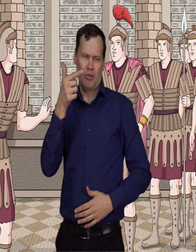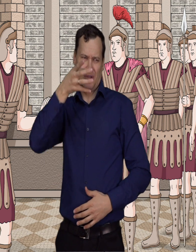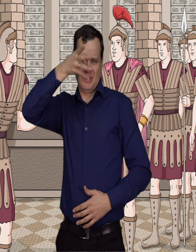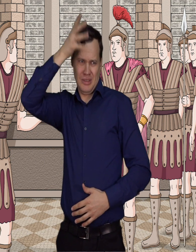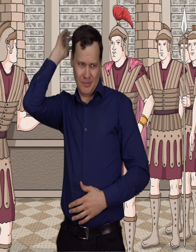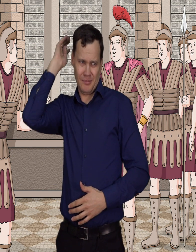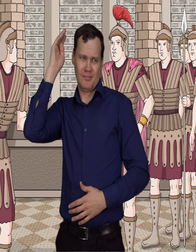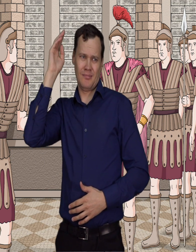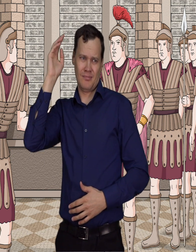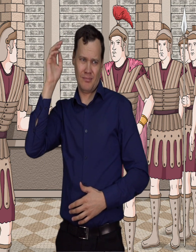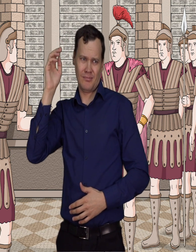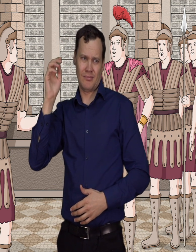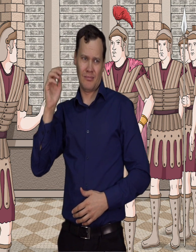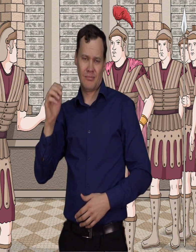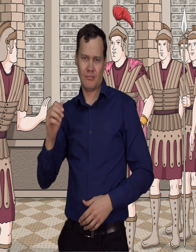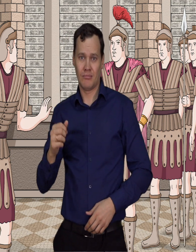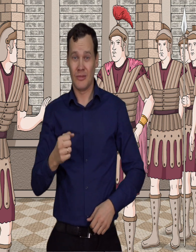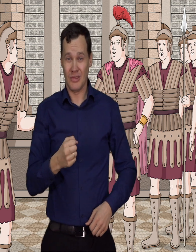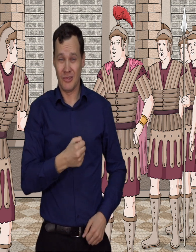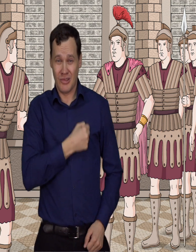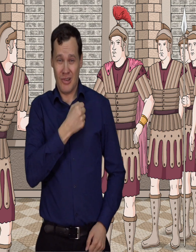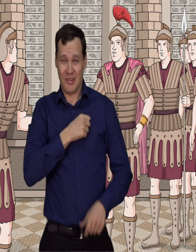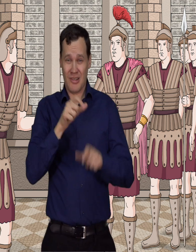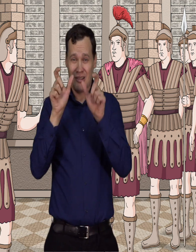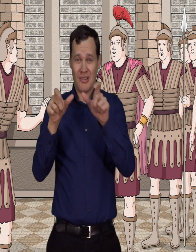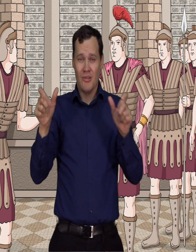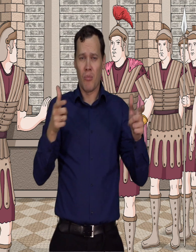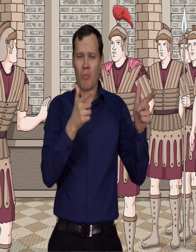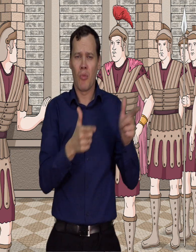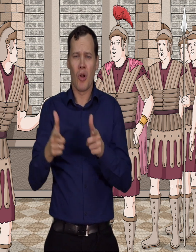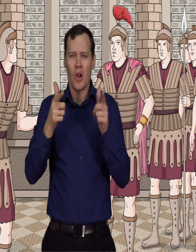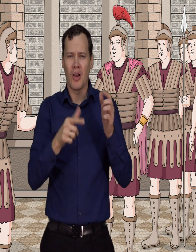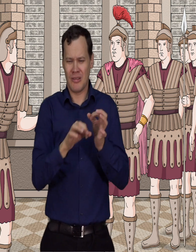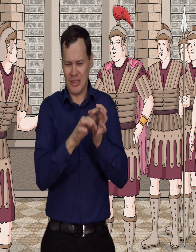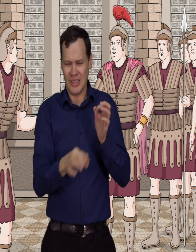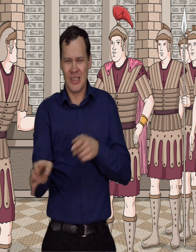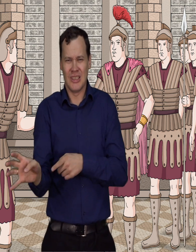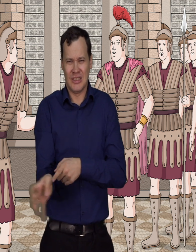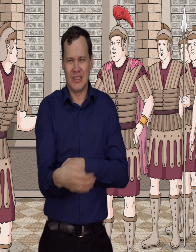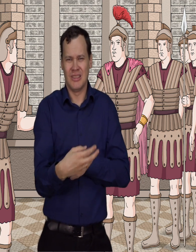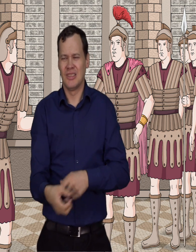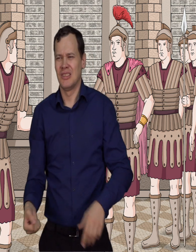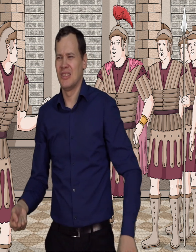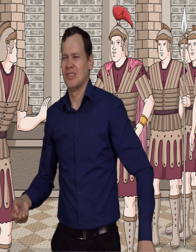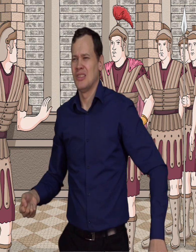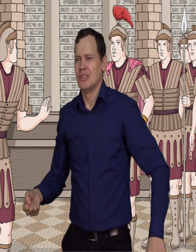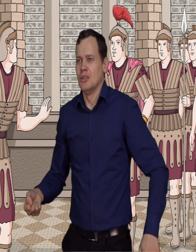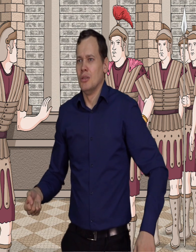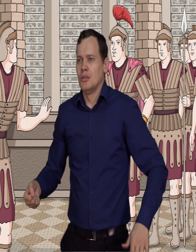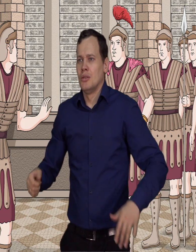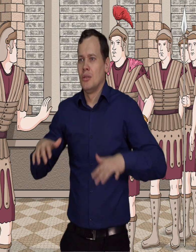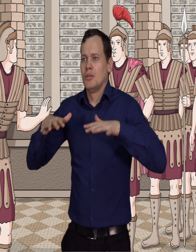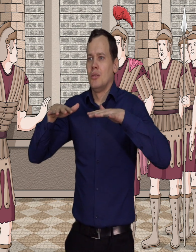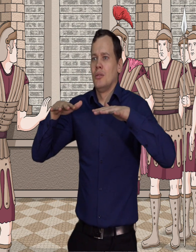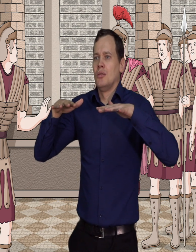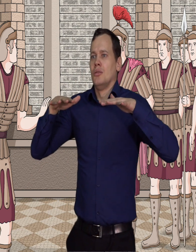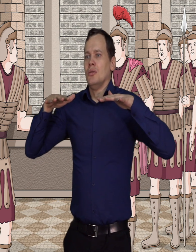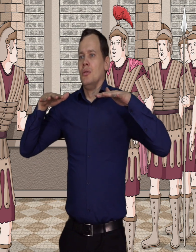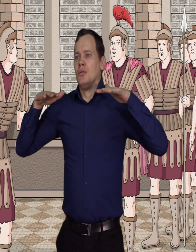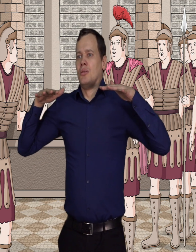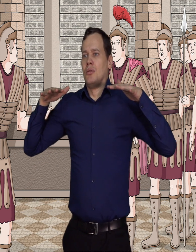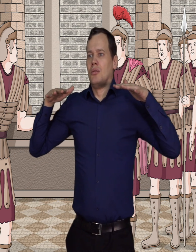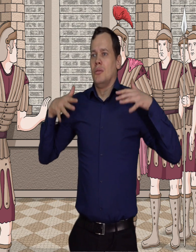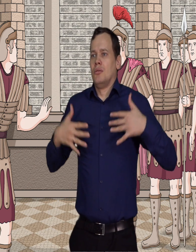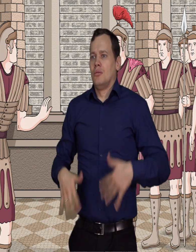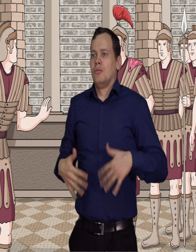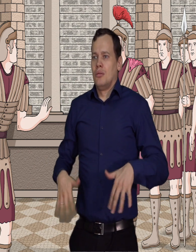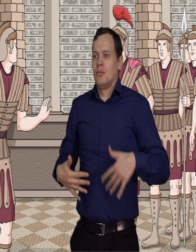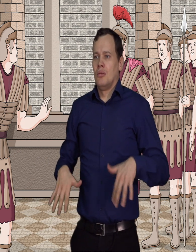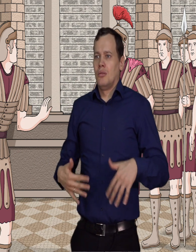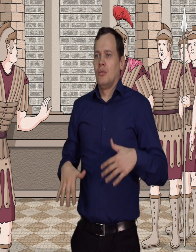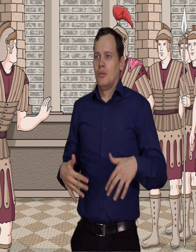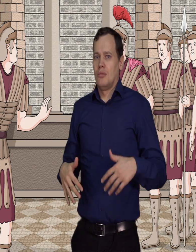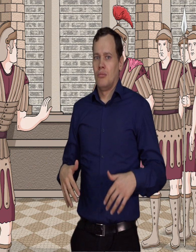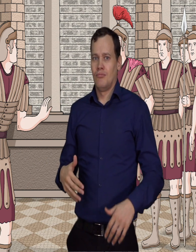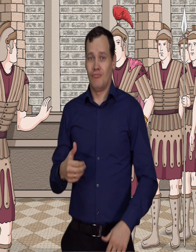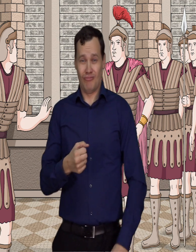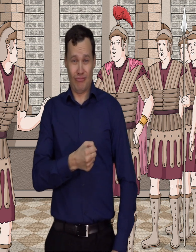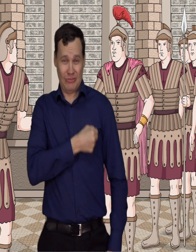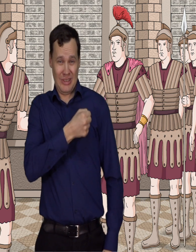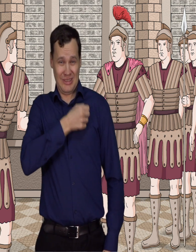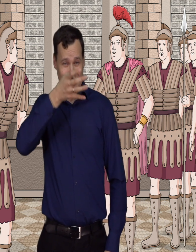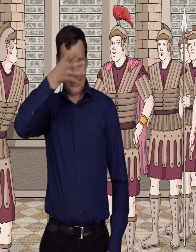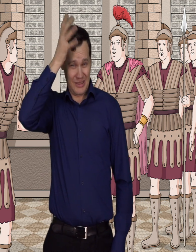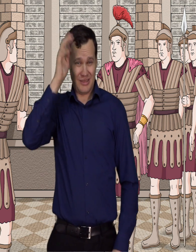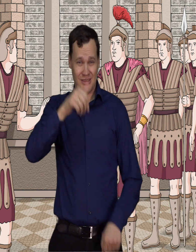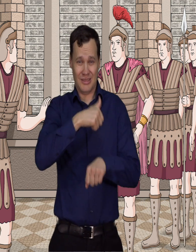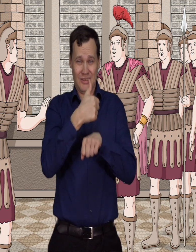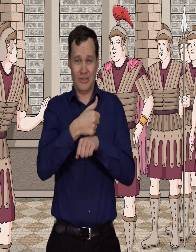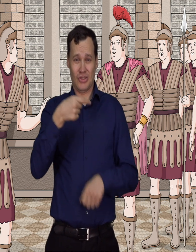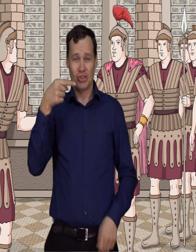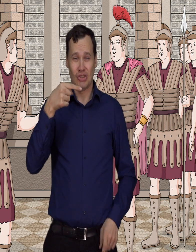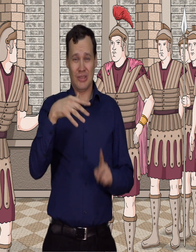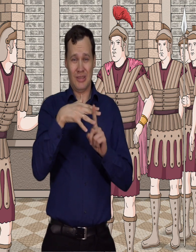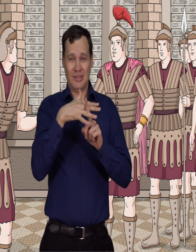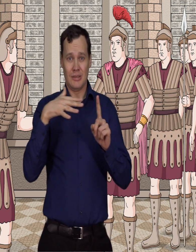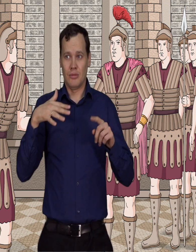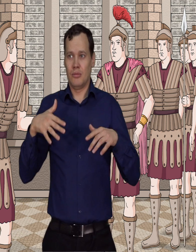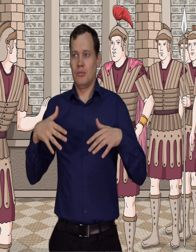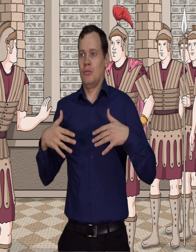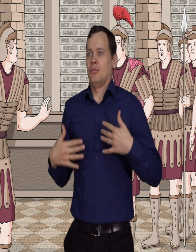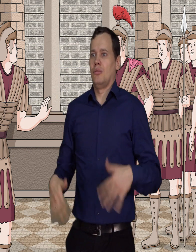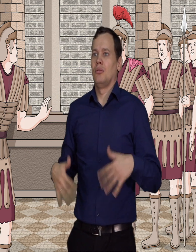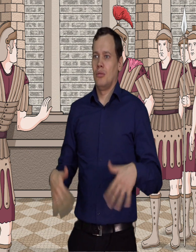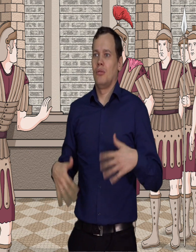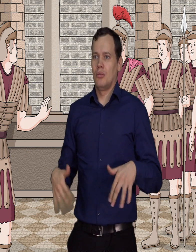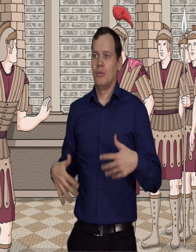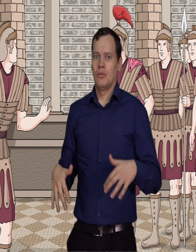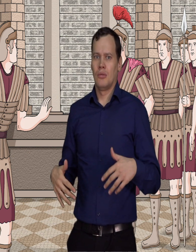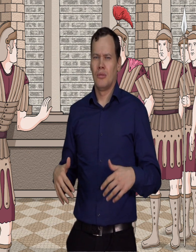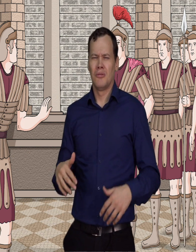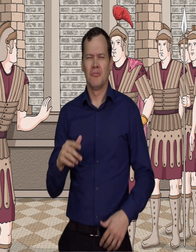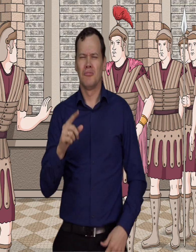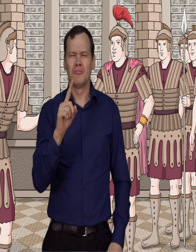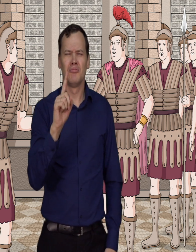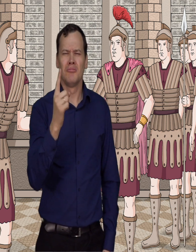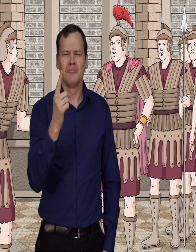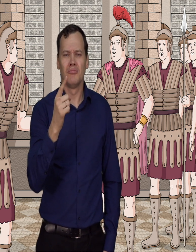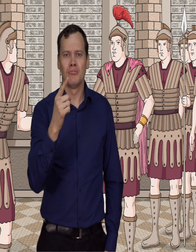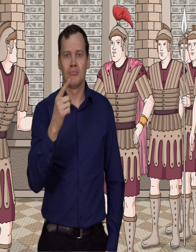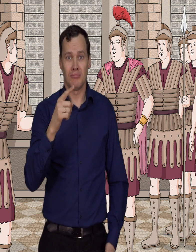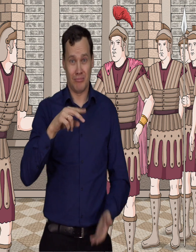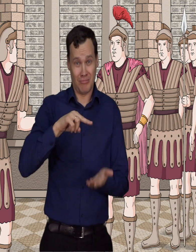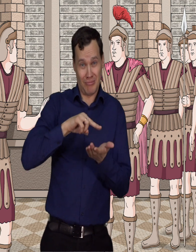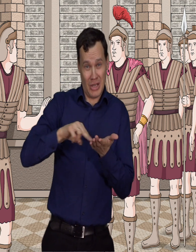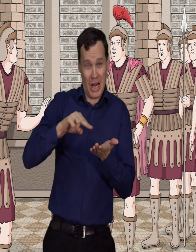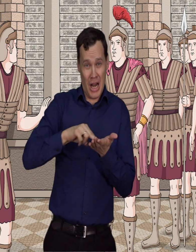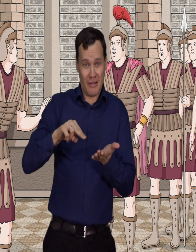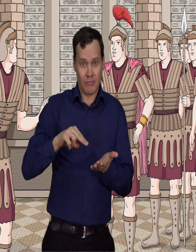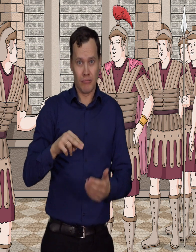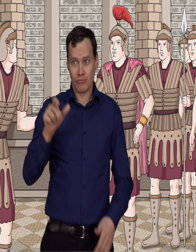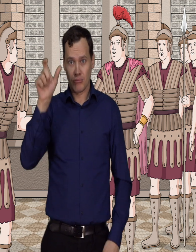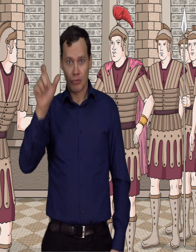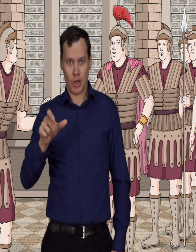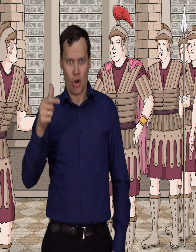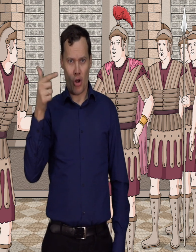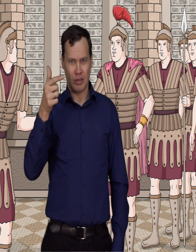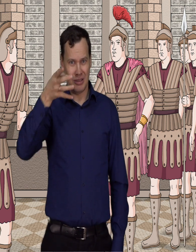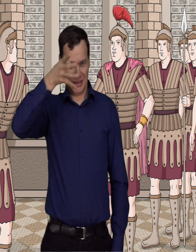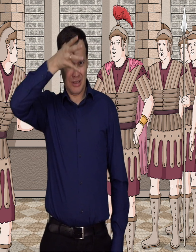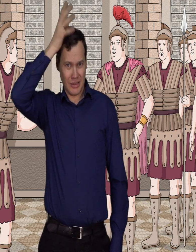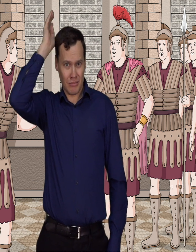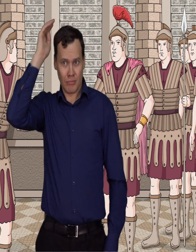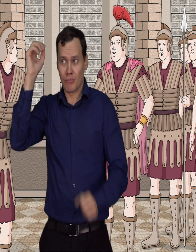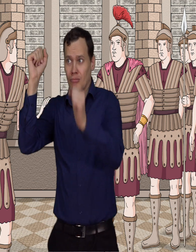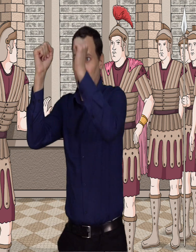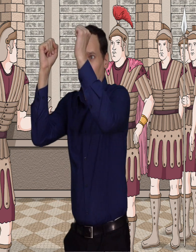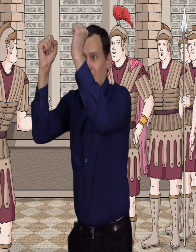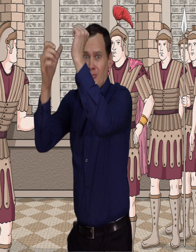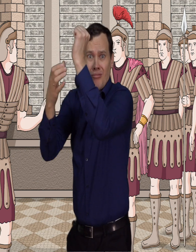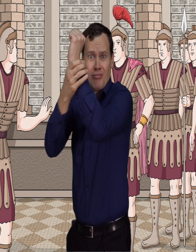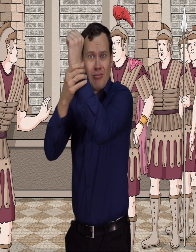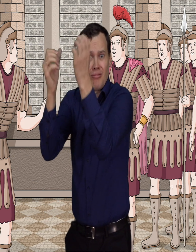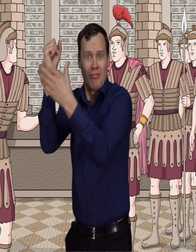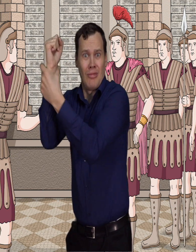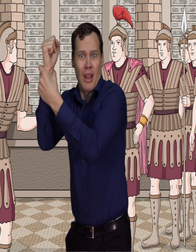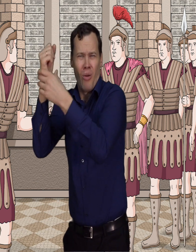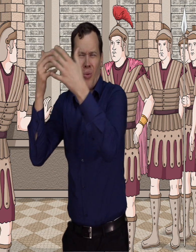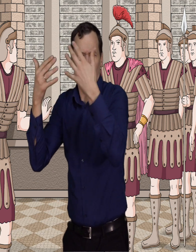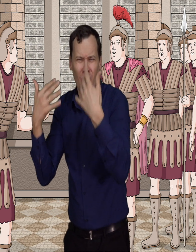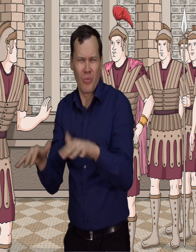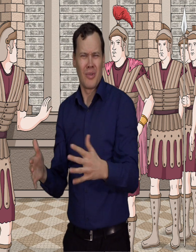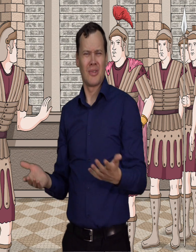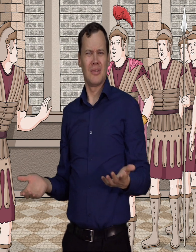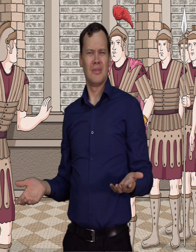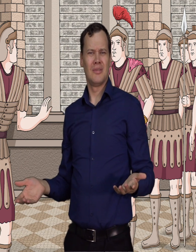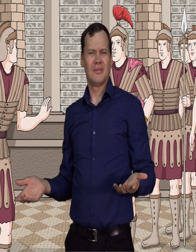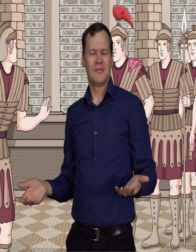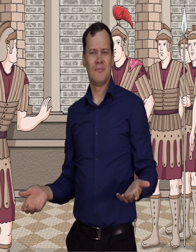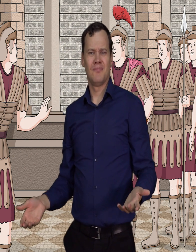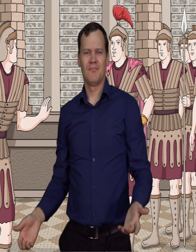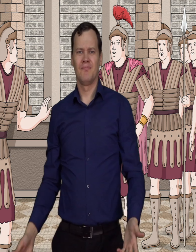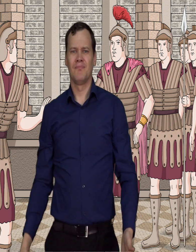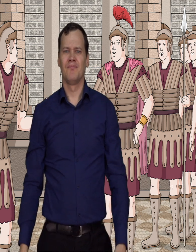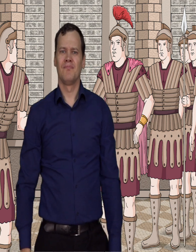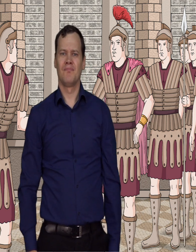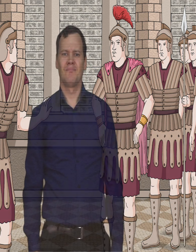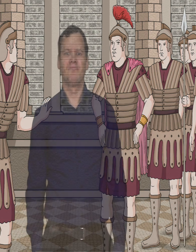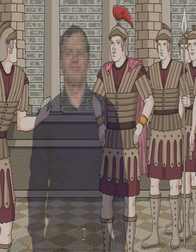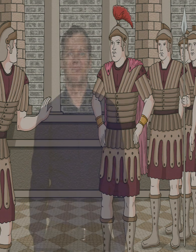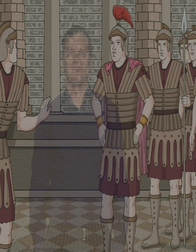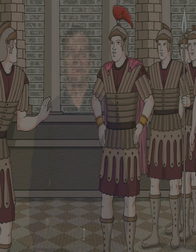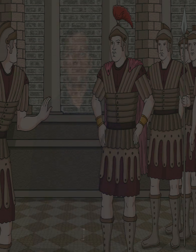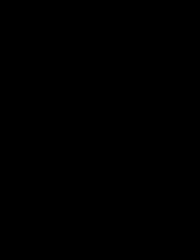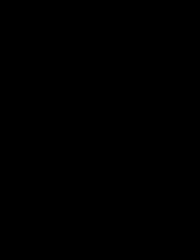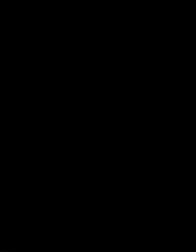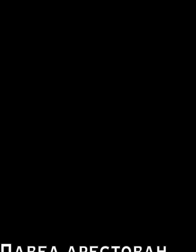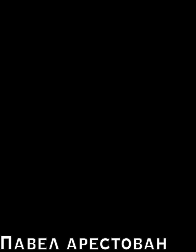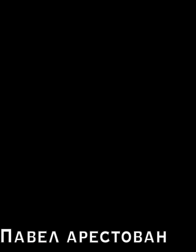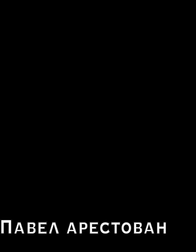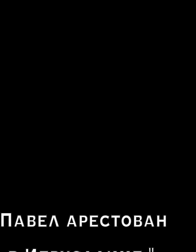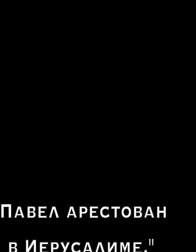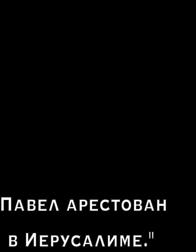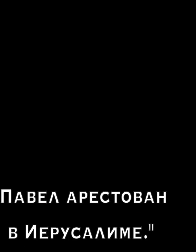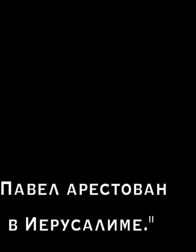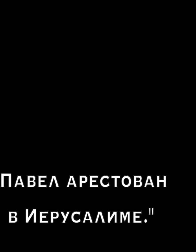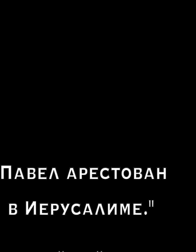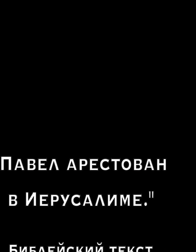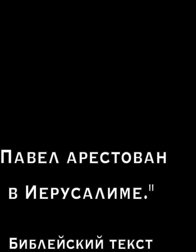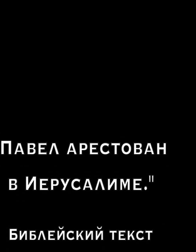The next day the commander, wanting to learn the real reason Paul was accused by the Jews, released him and ordered the chief priests and the whole Sanhedrin to assemble.